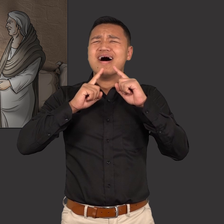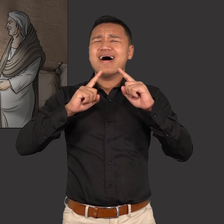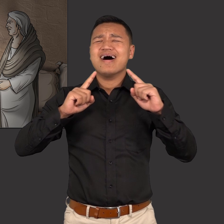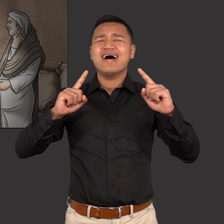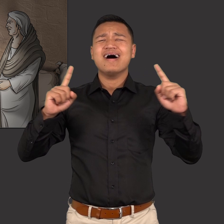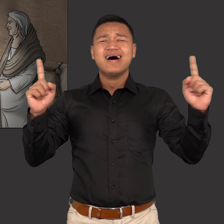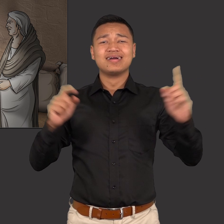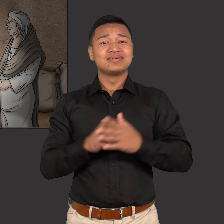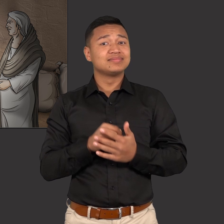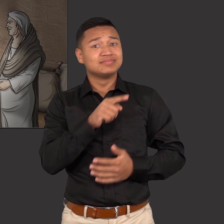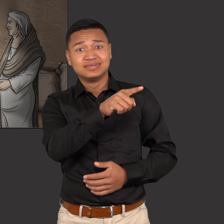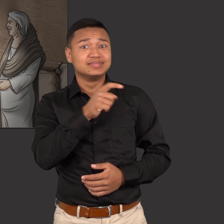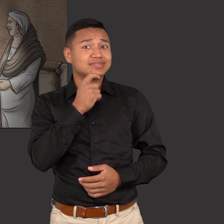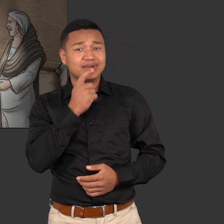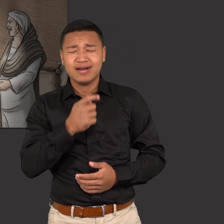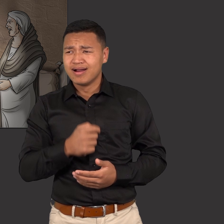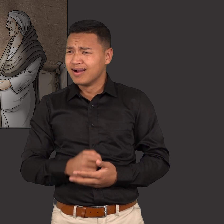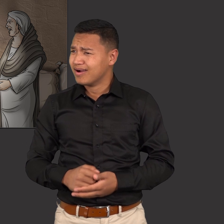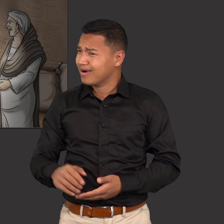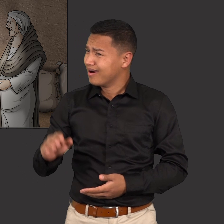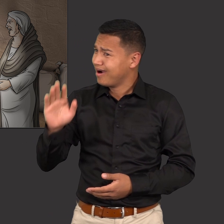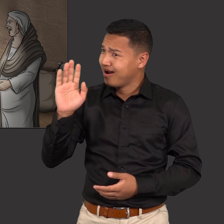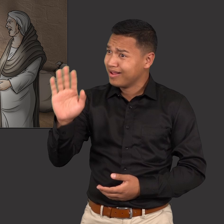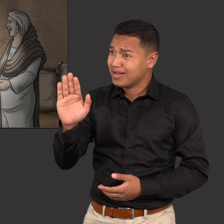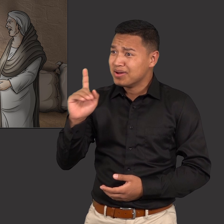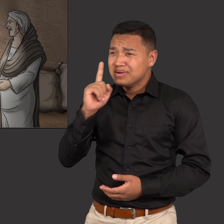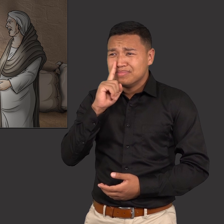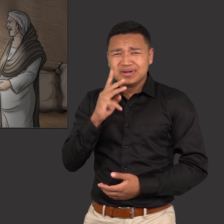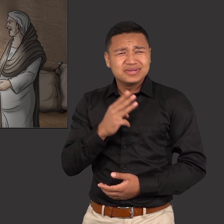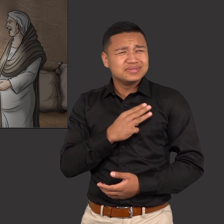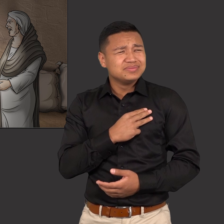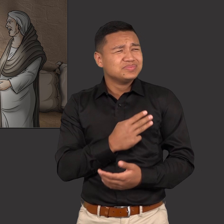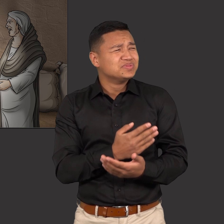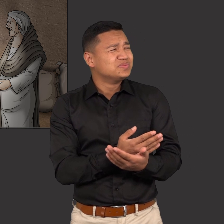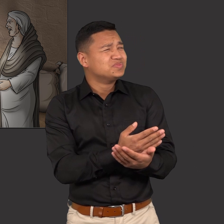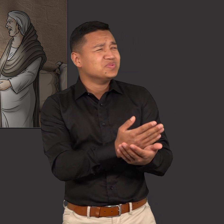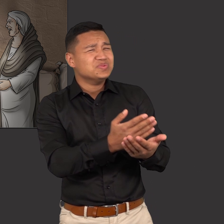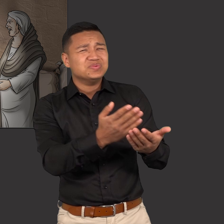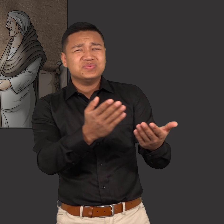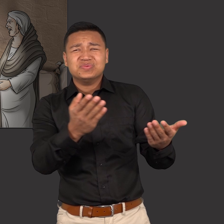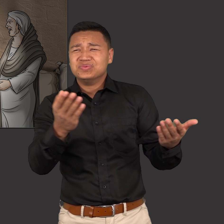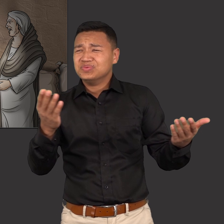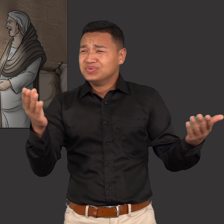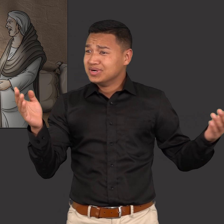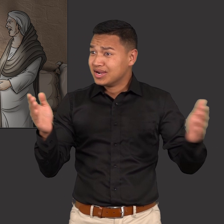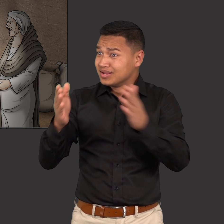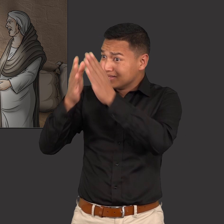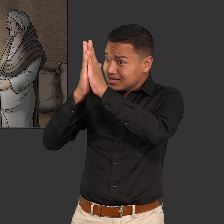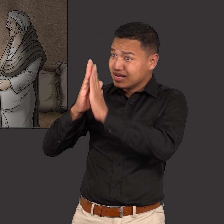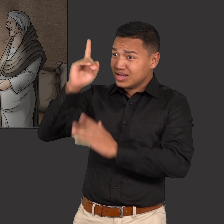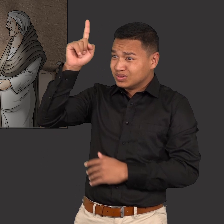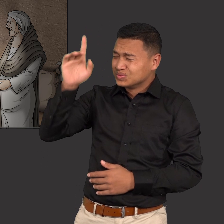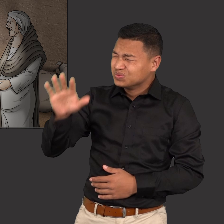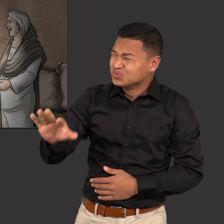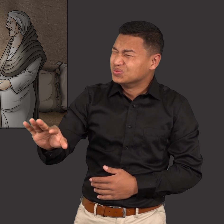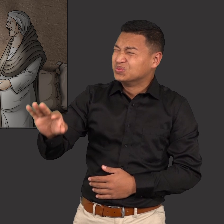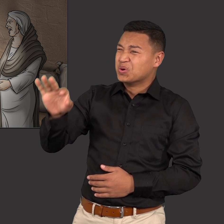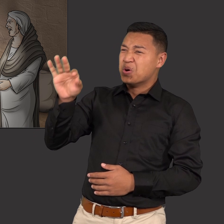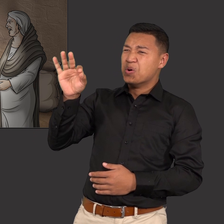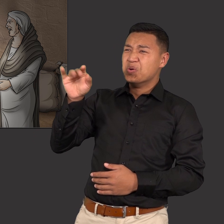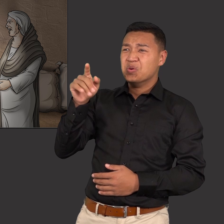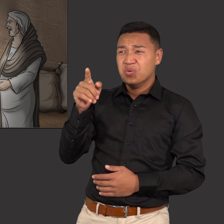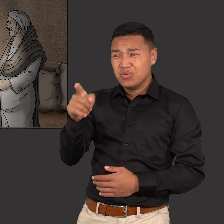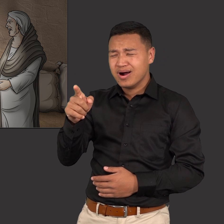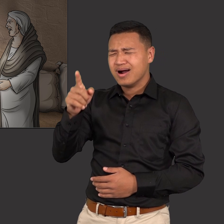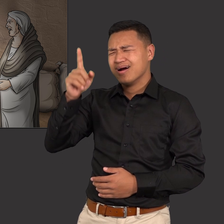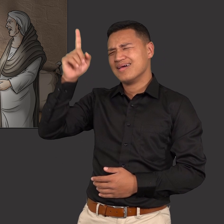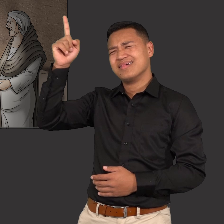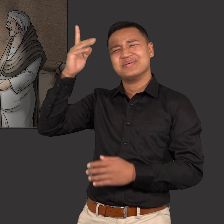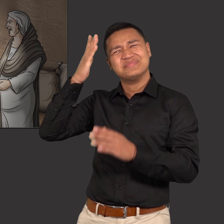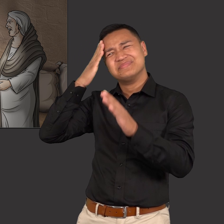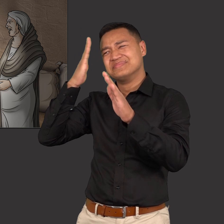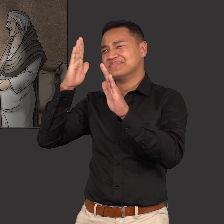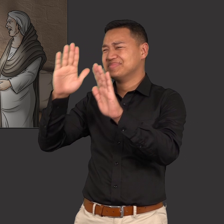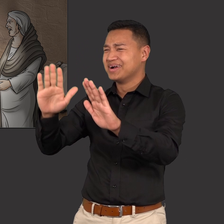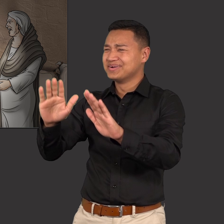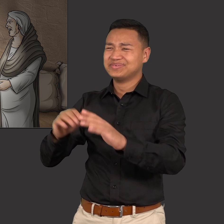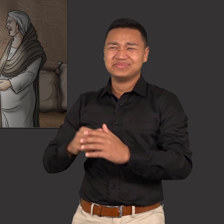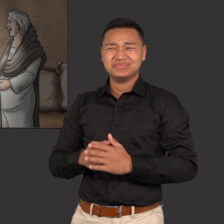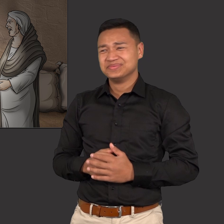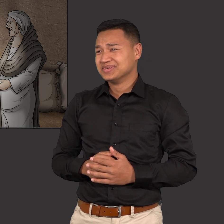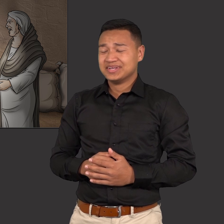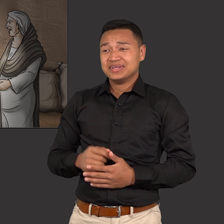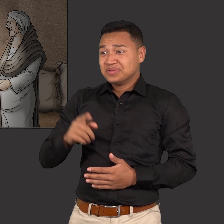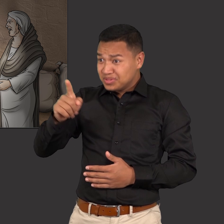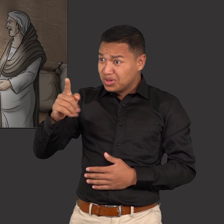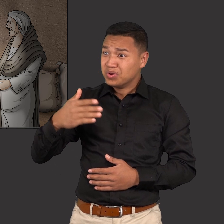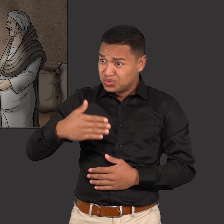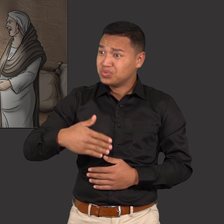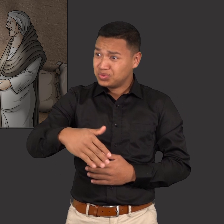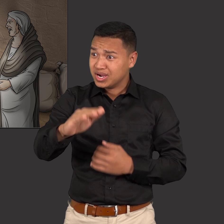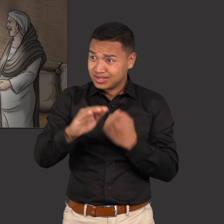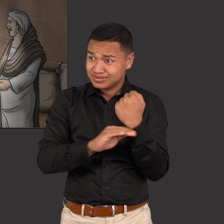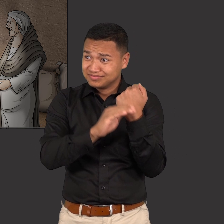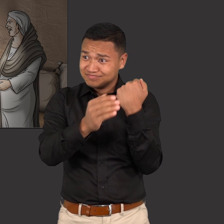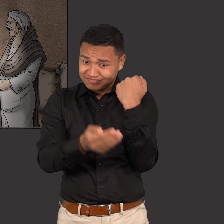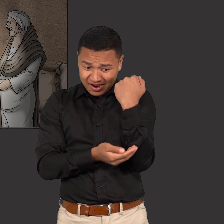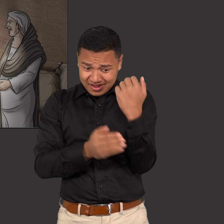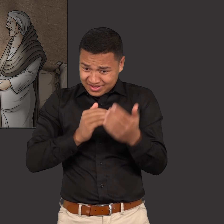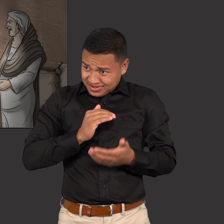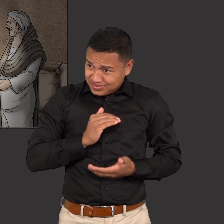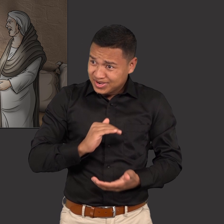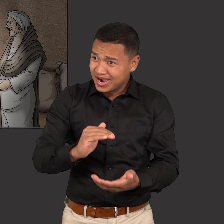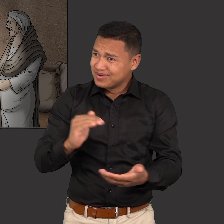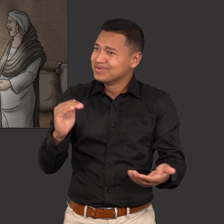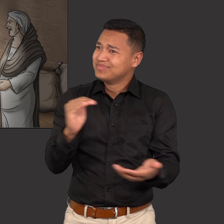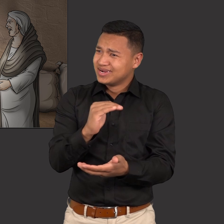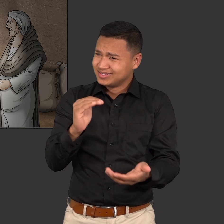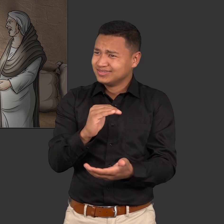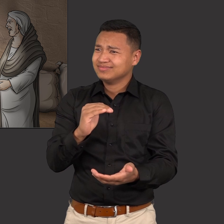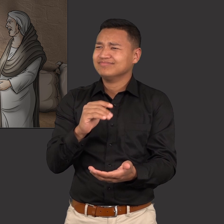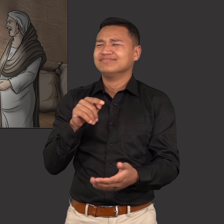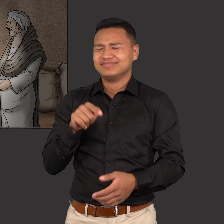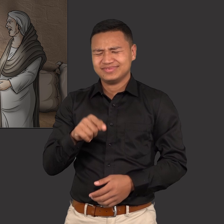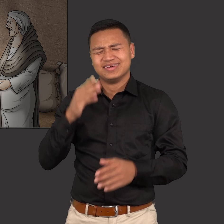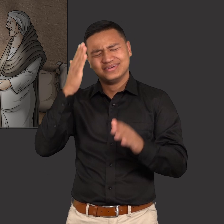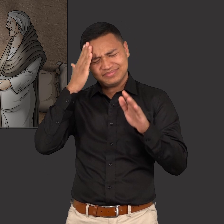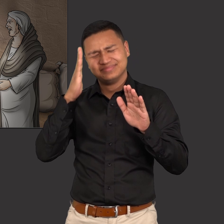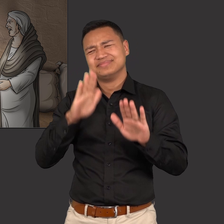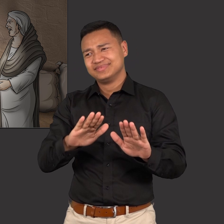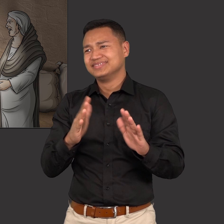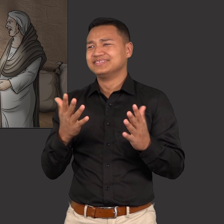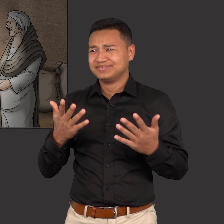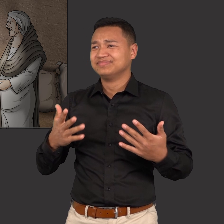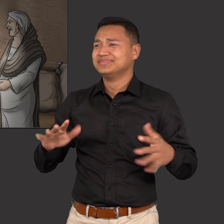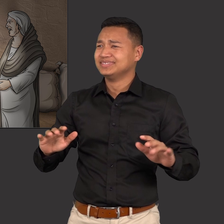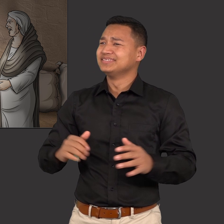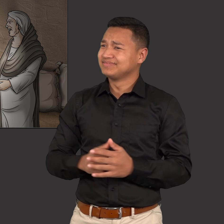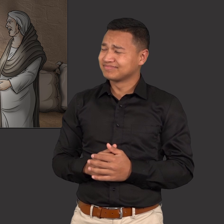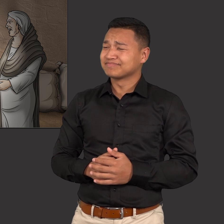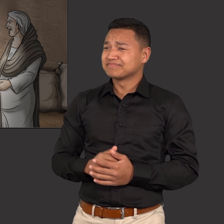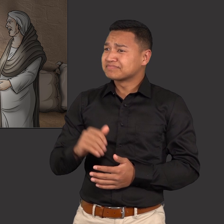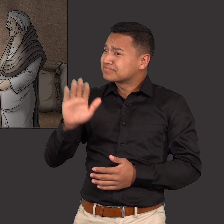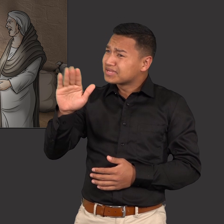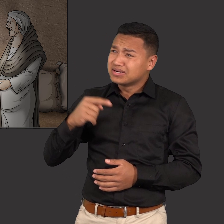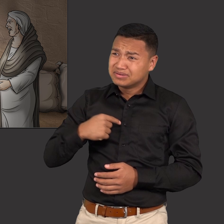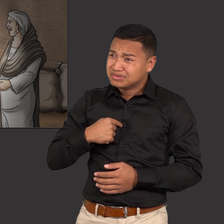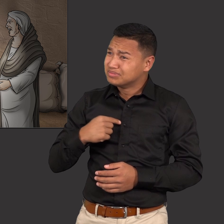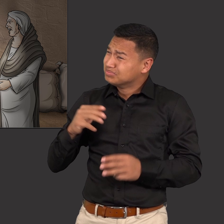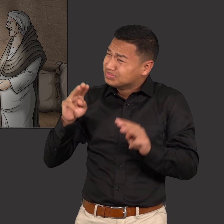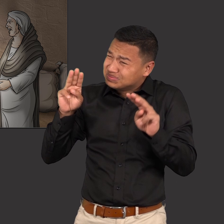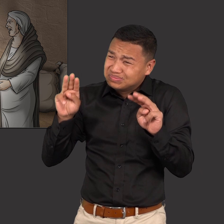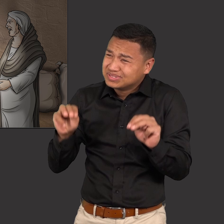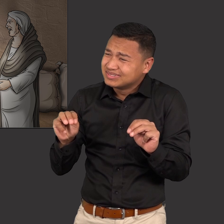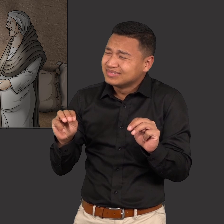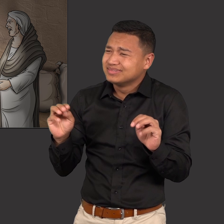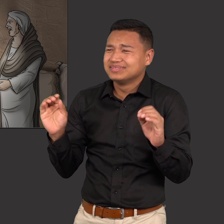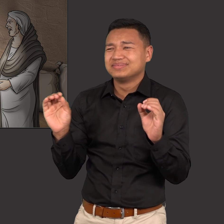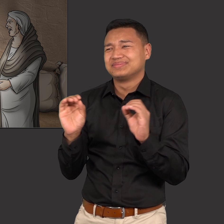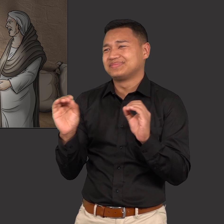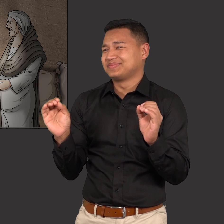In a loud voice she exclaimed, “Blessed are you among women, and blessed is the fruit of your womb!